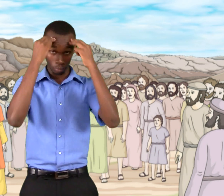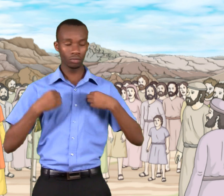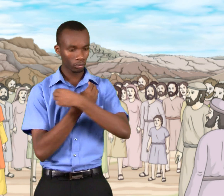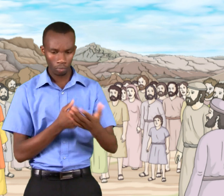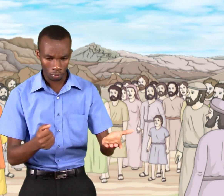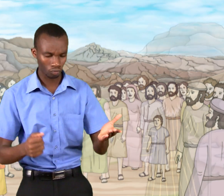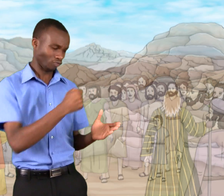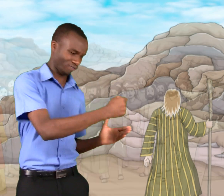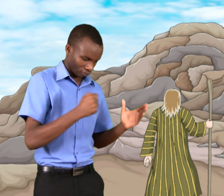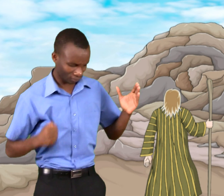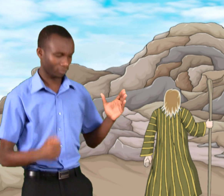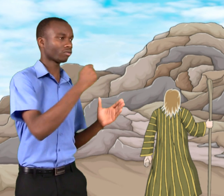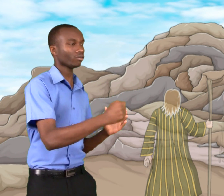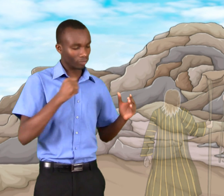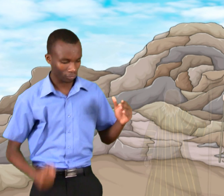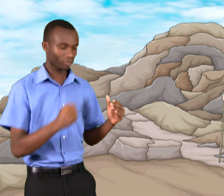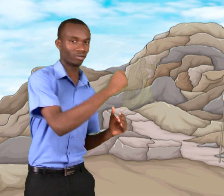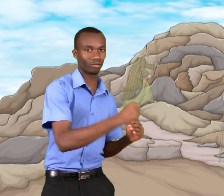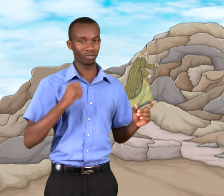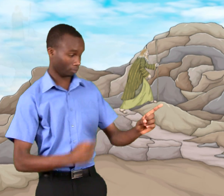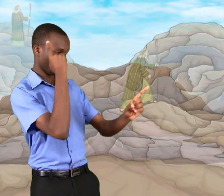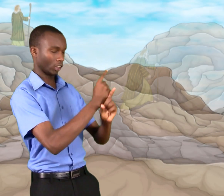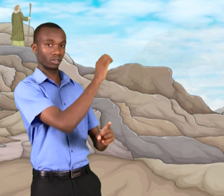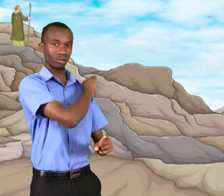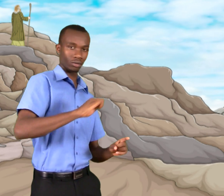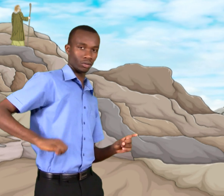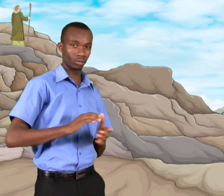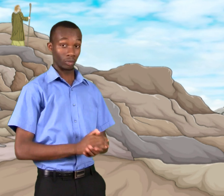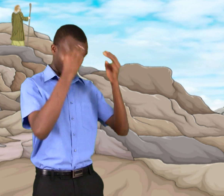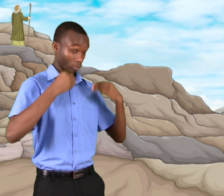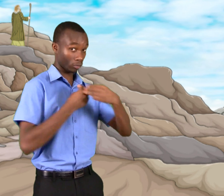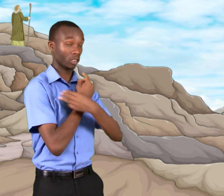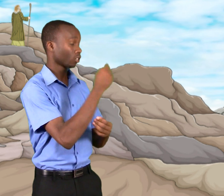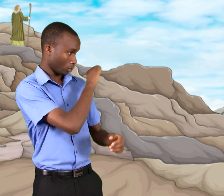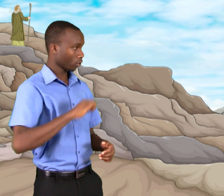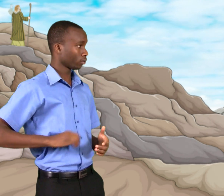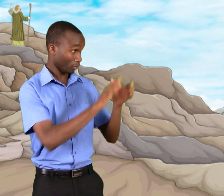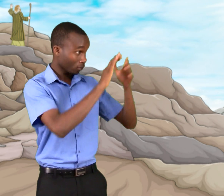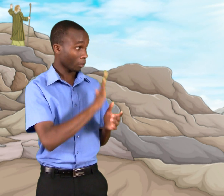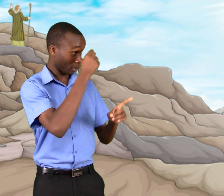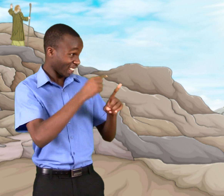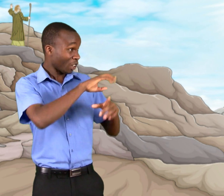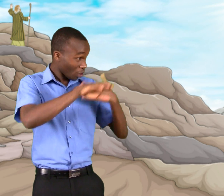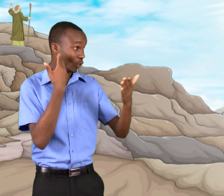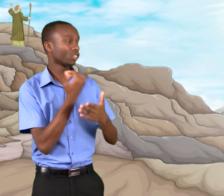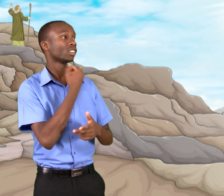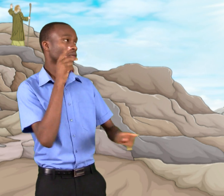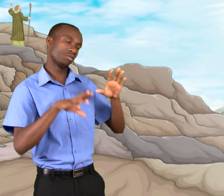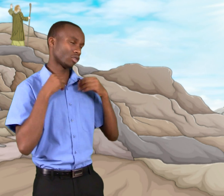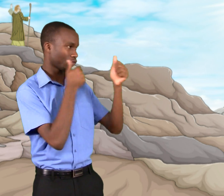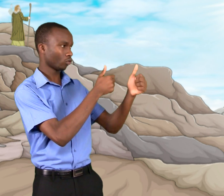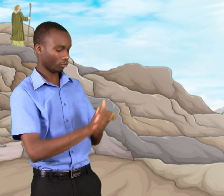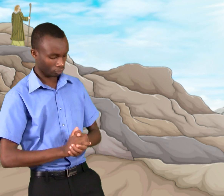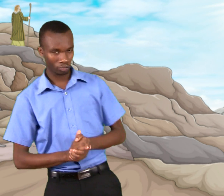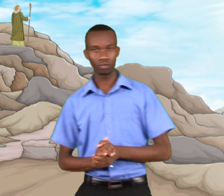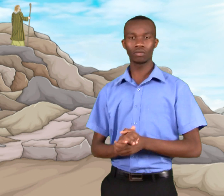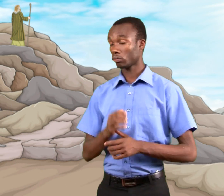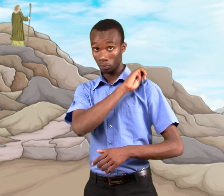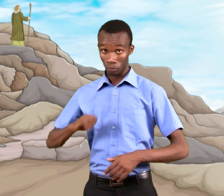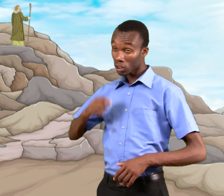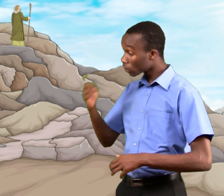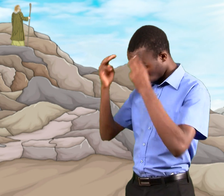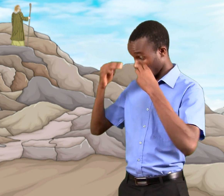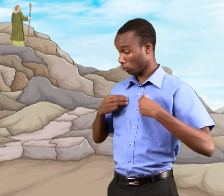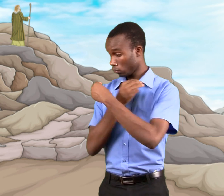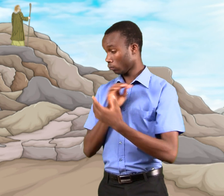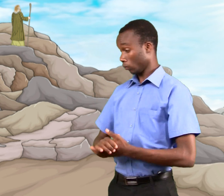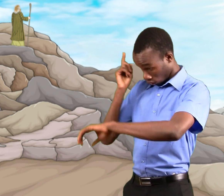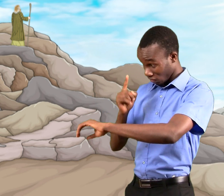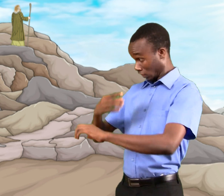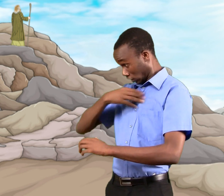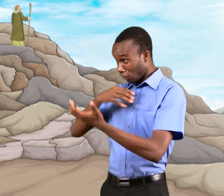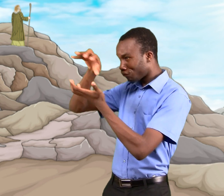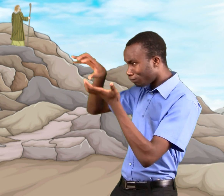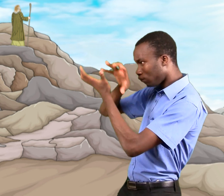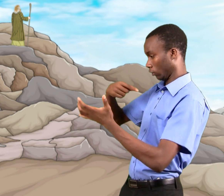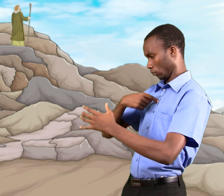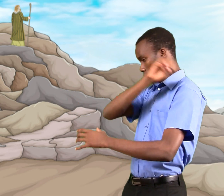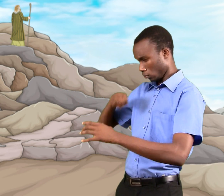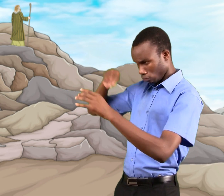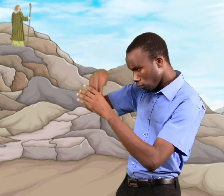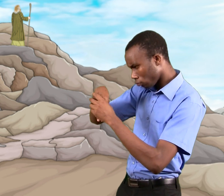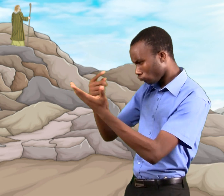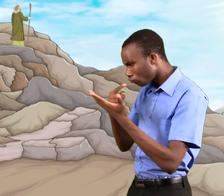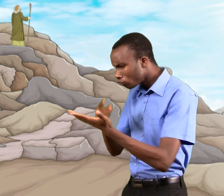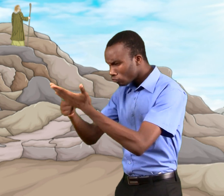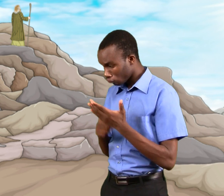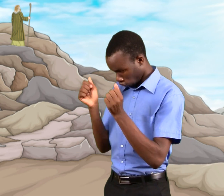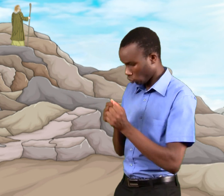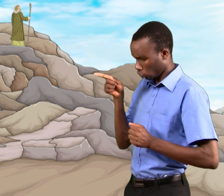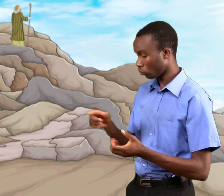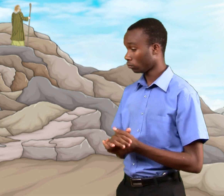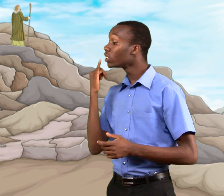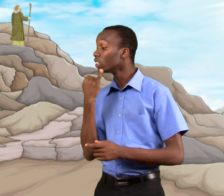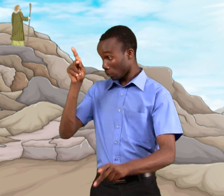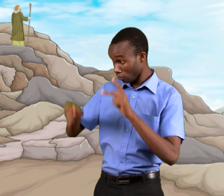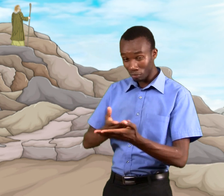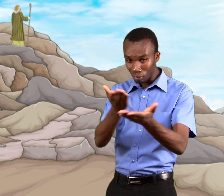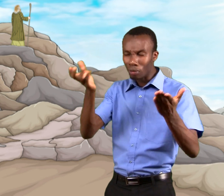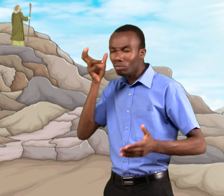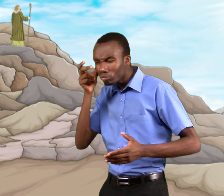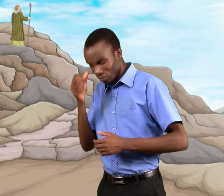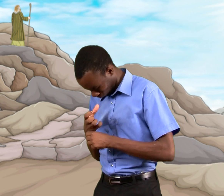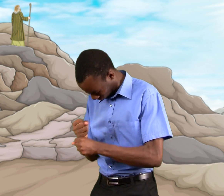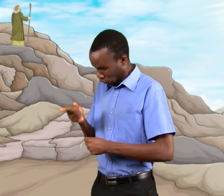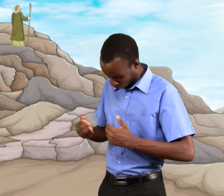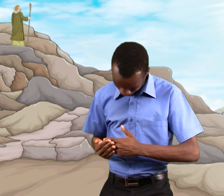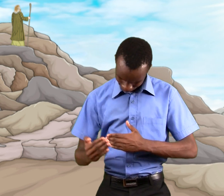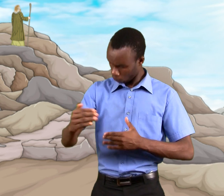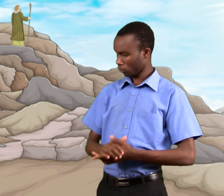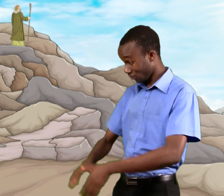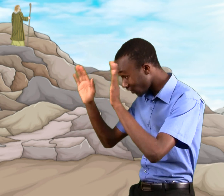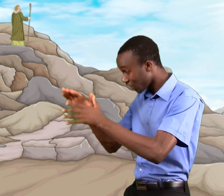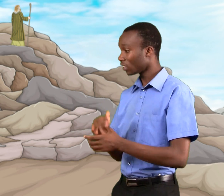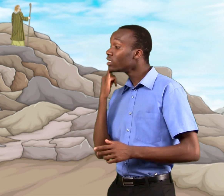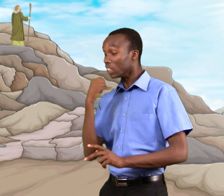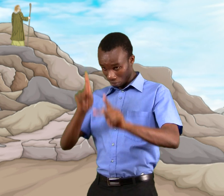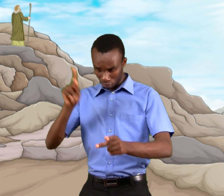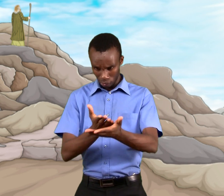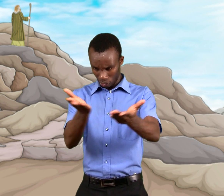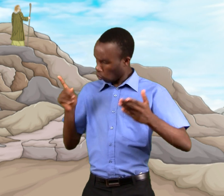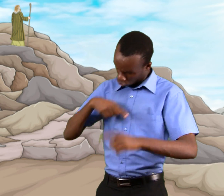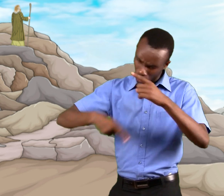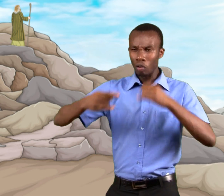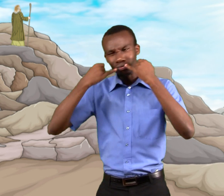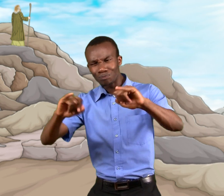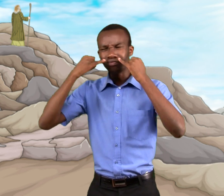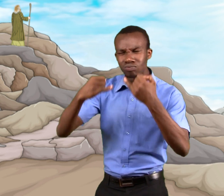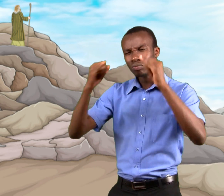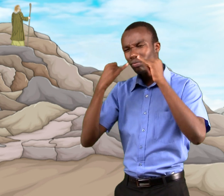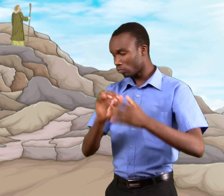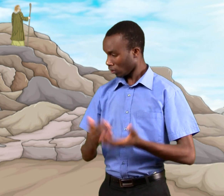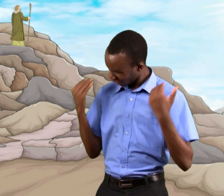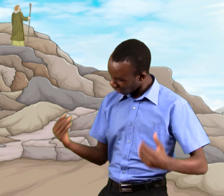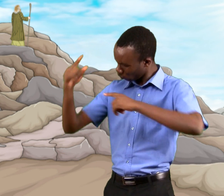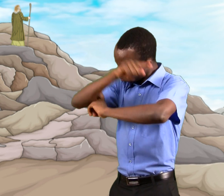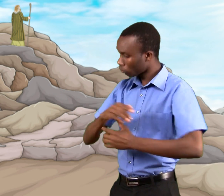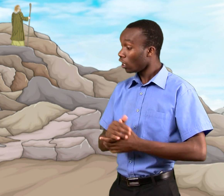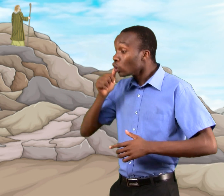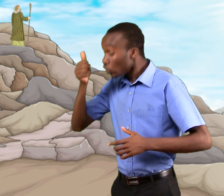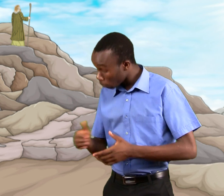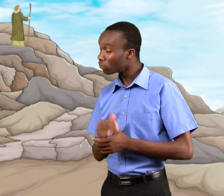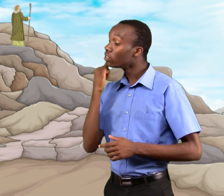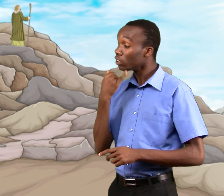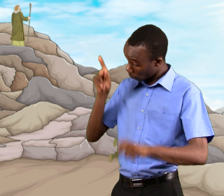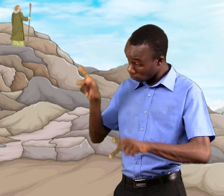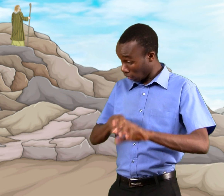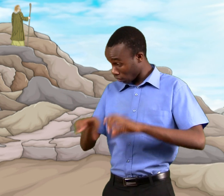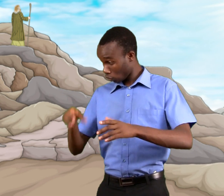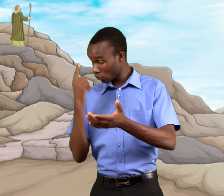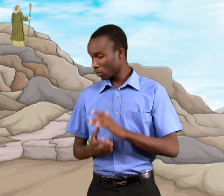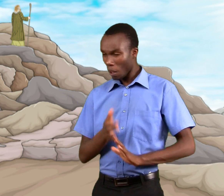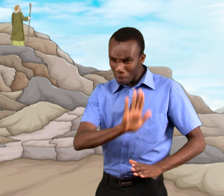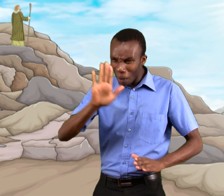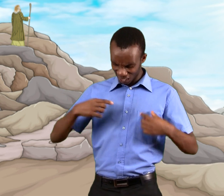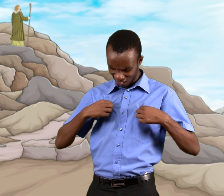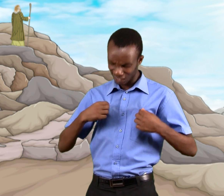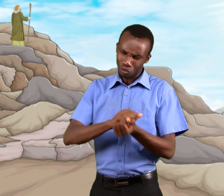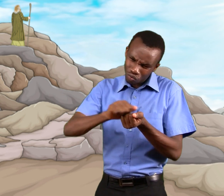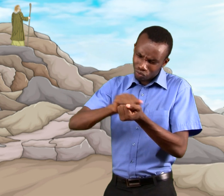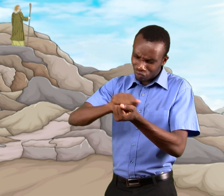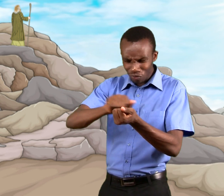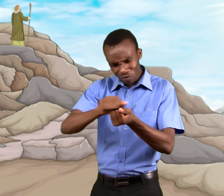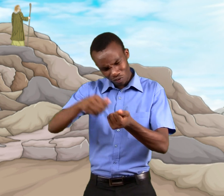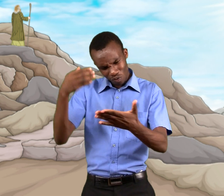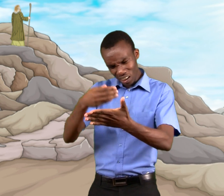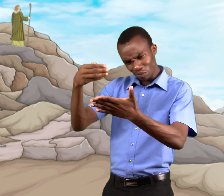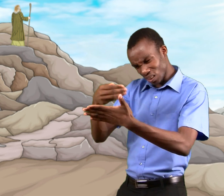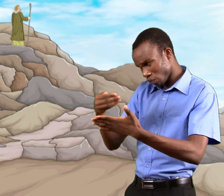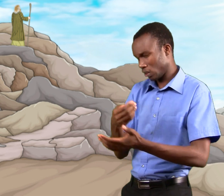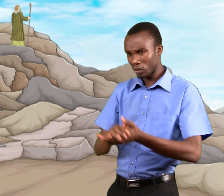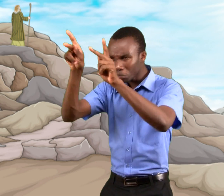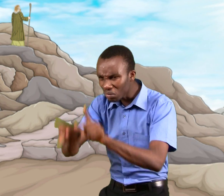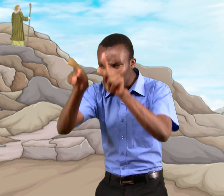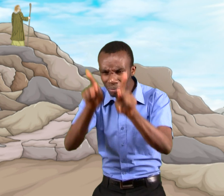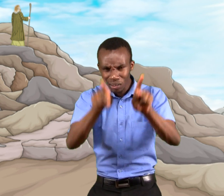So Moses brought their words back to the LORD. The LORD said to Moses, “Behold, I will come to you in a dense cloud, so that the people will hear when I speak with you, and they will always put their trust in you.” And Moses relayed to the LORD what the people had said.